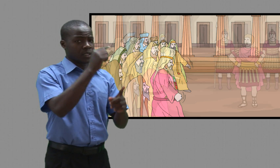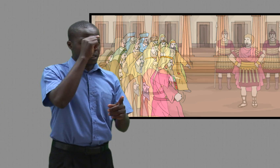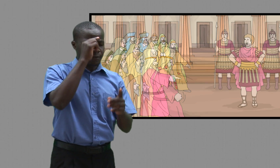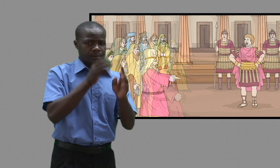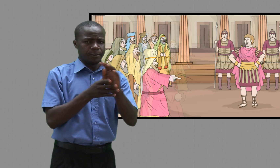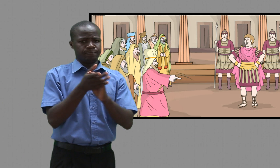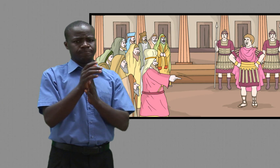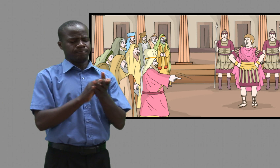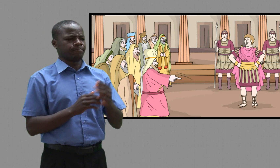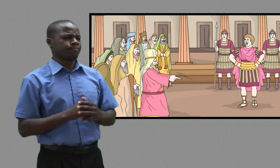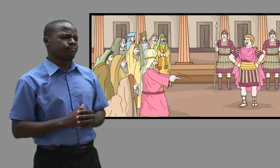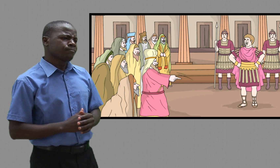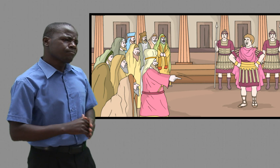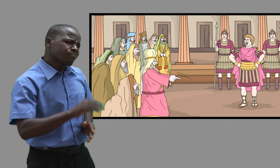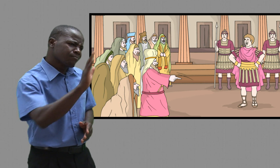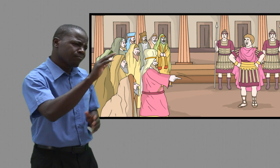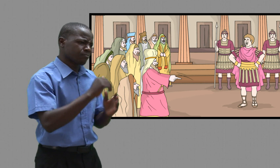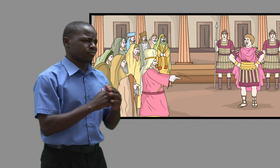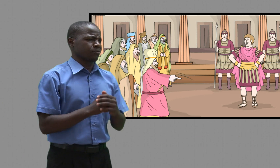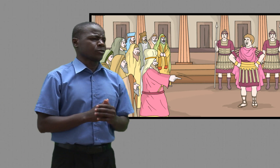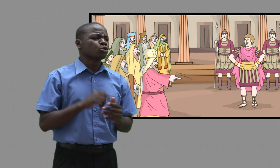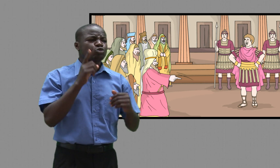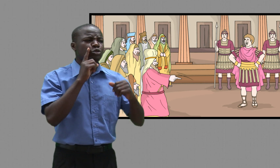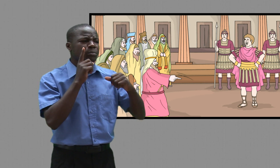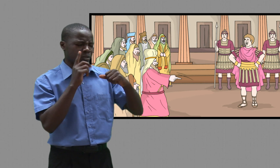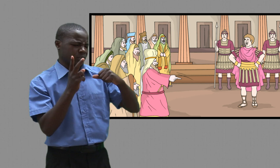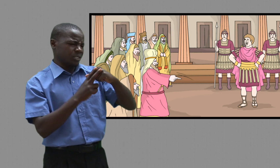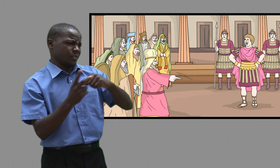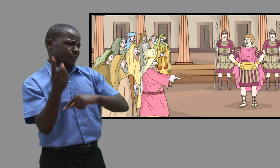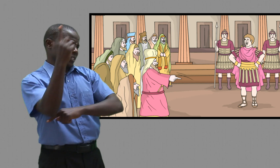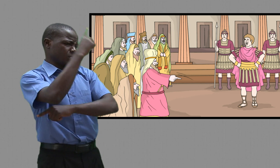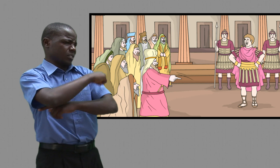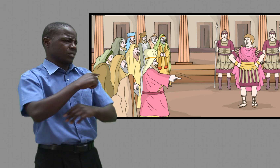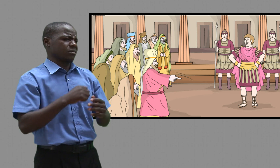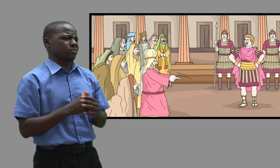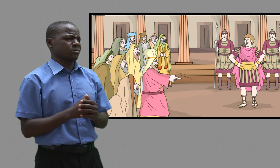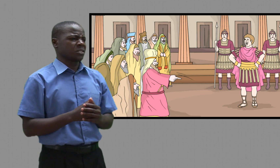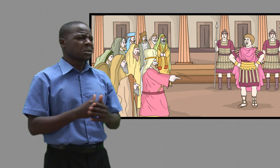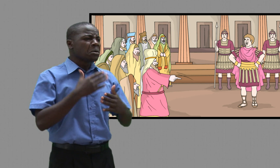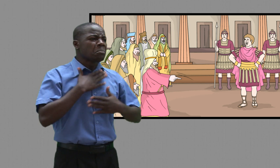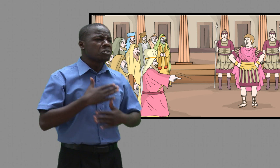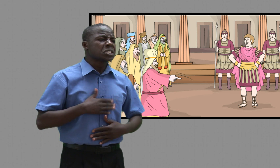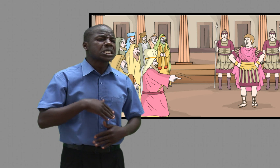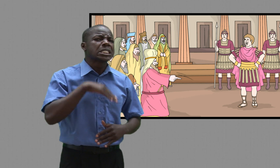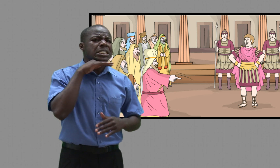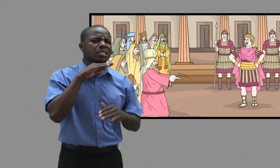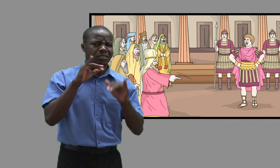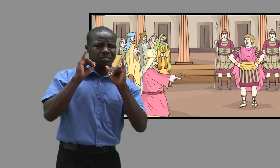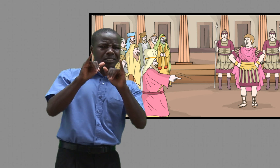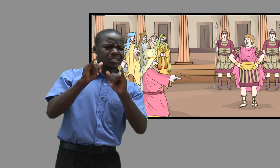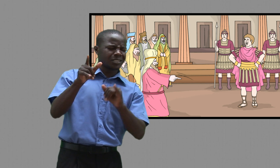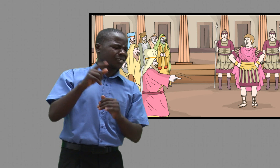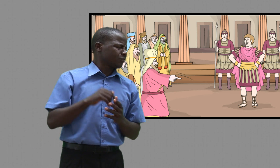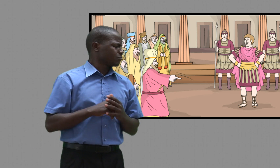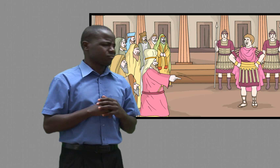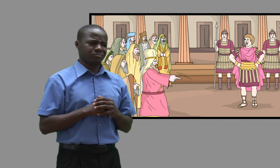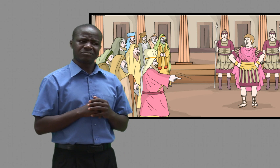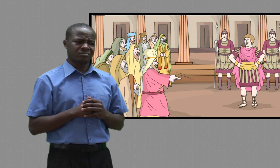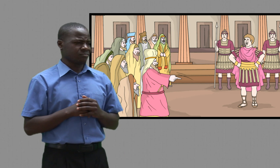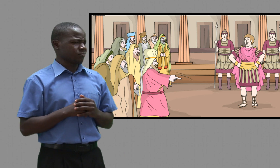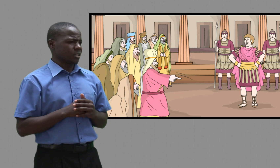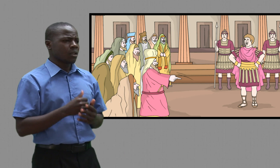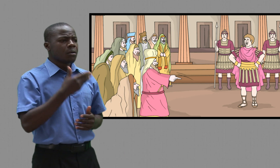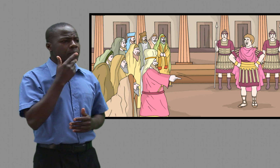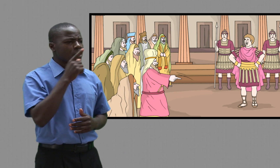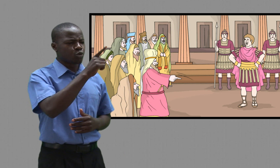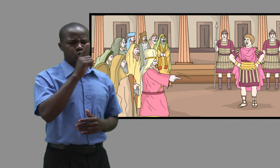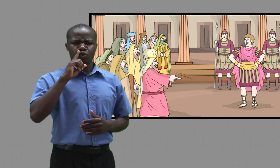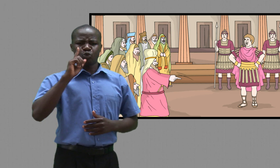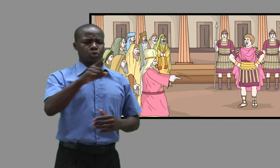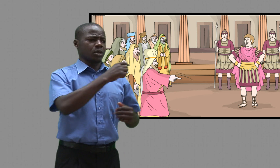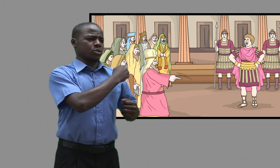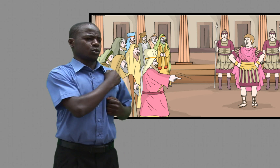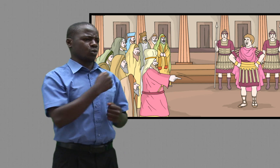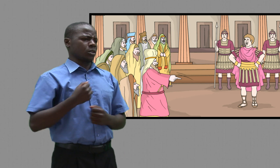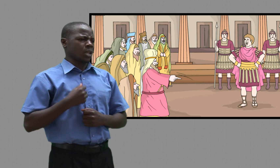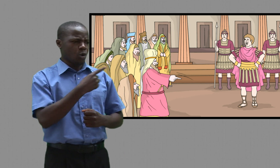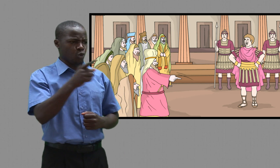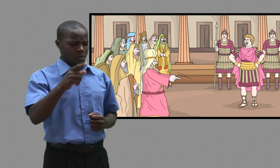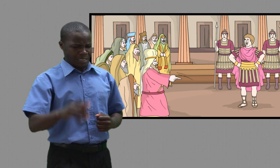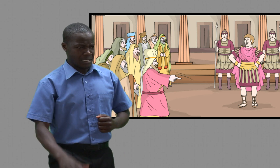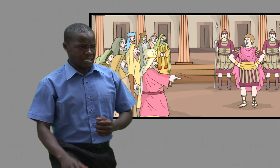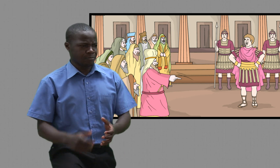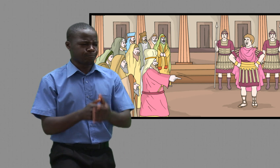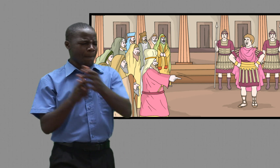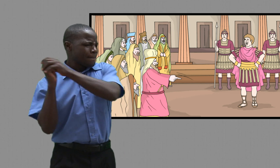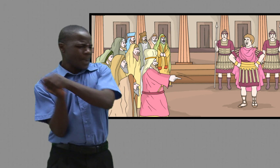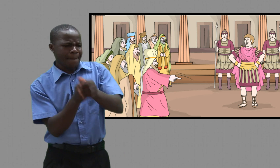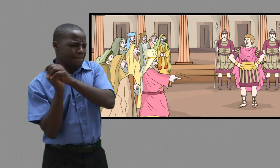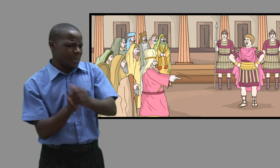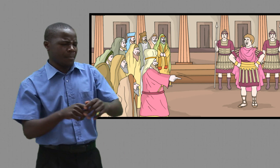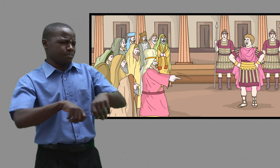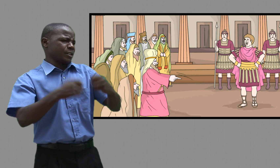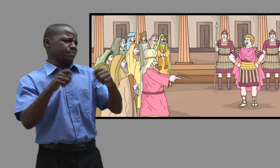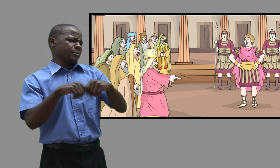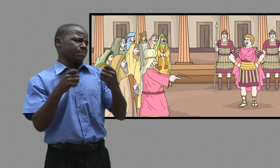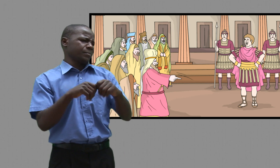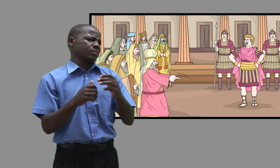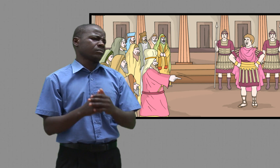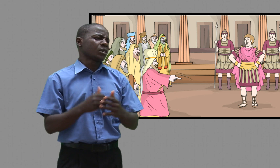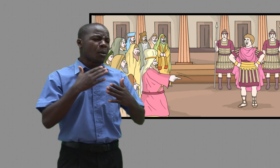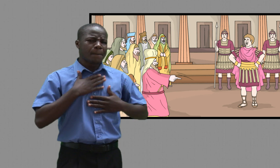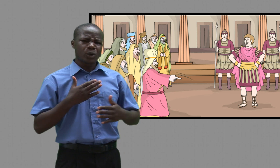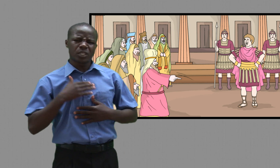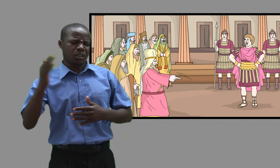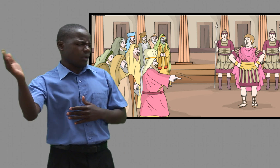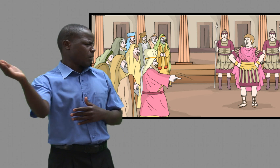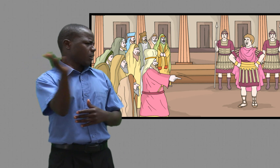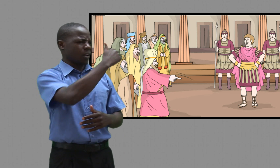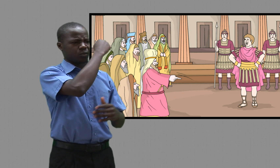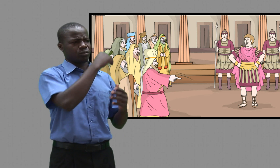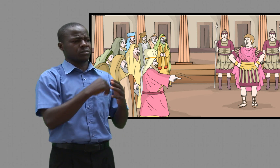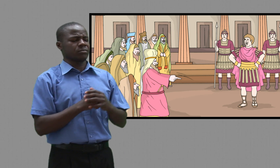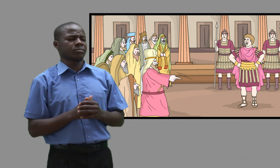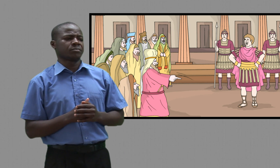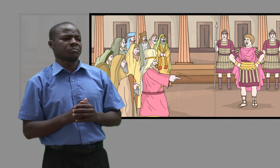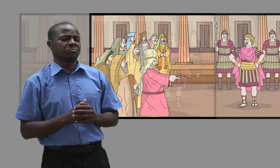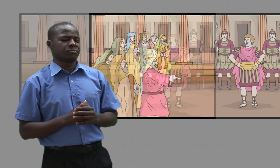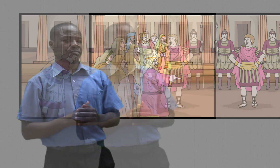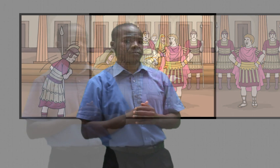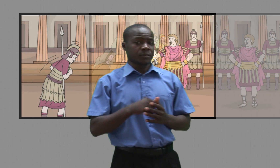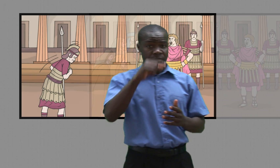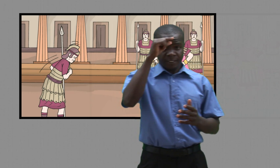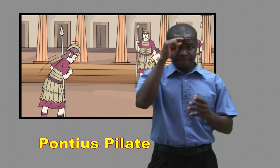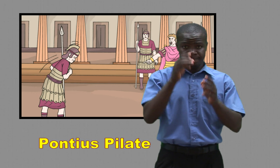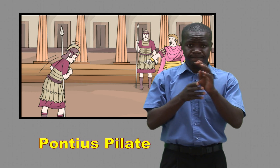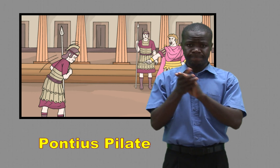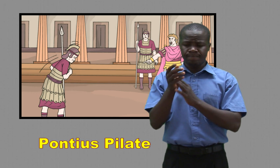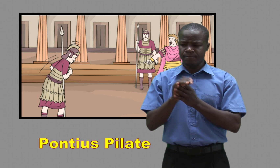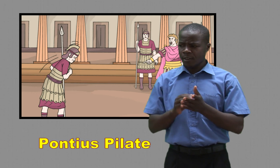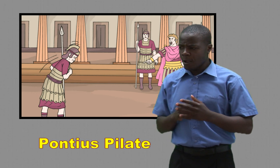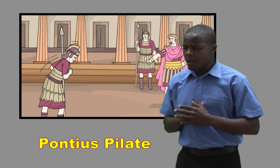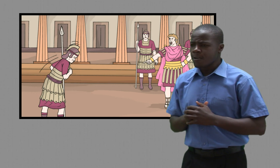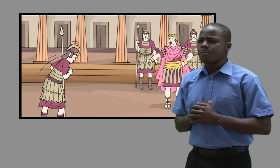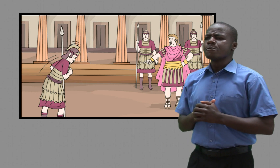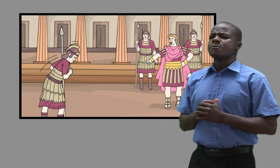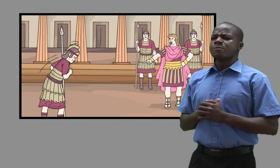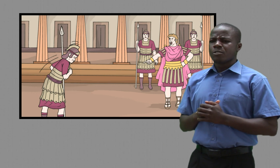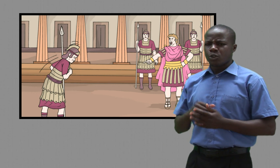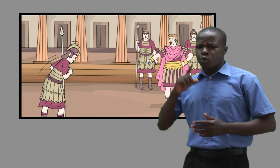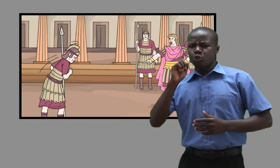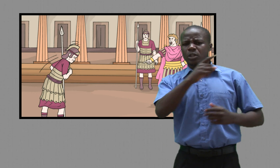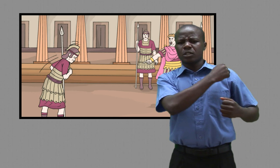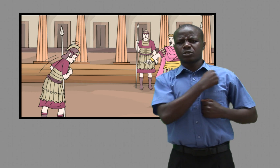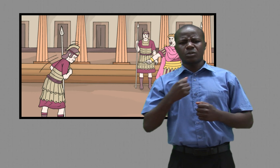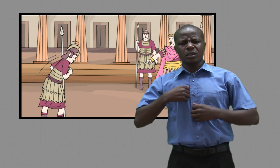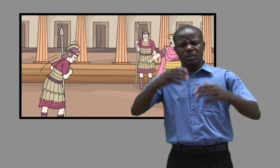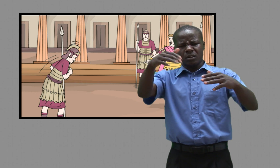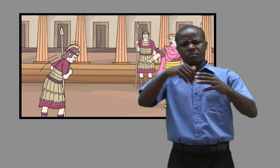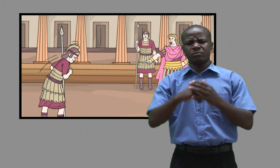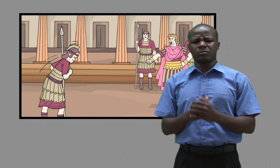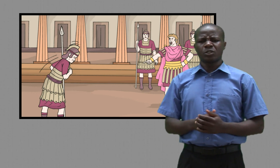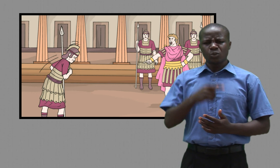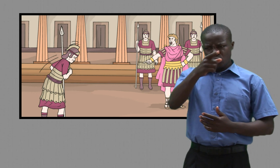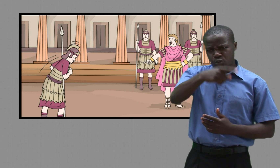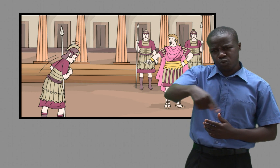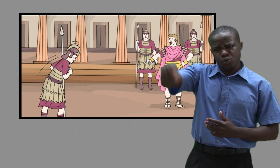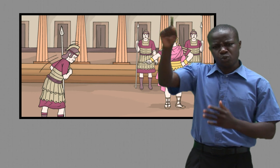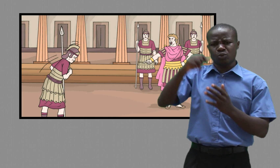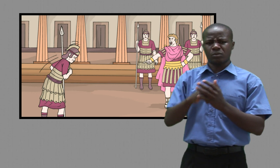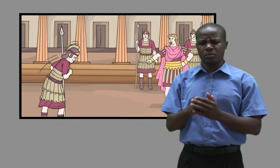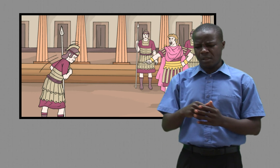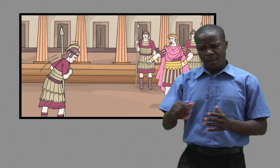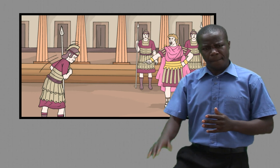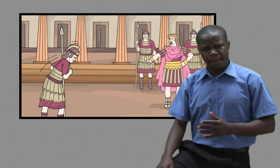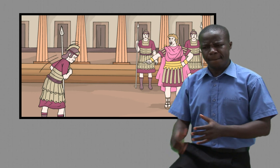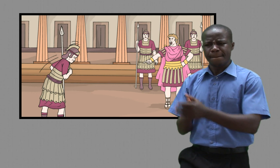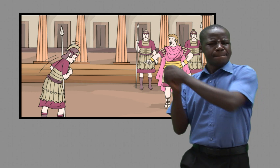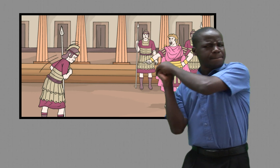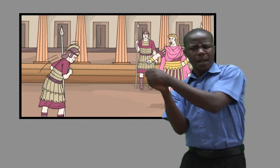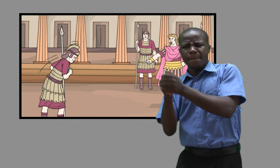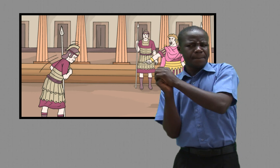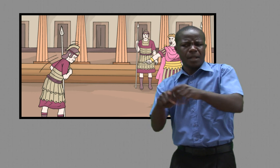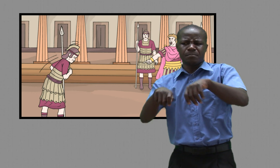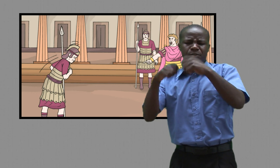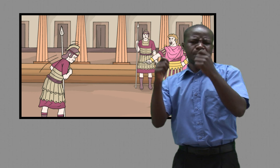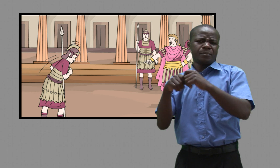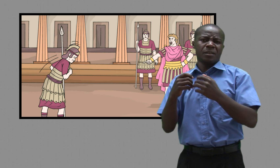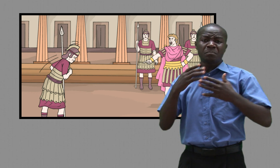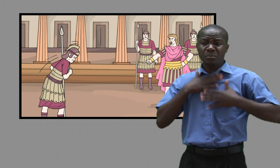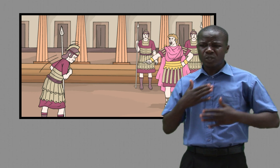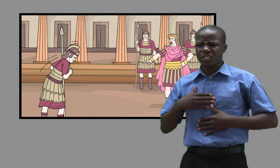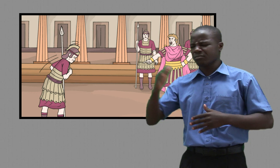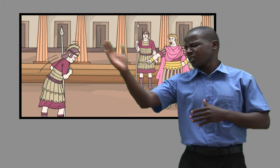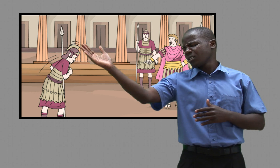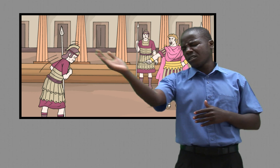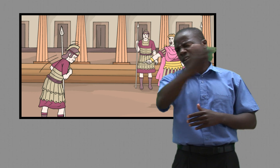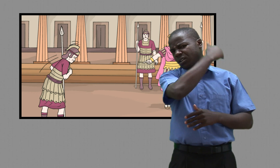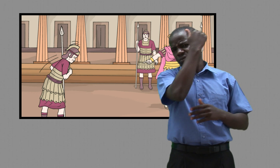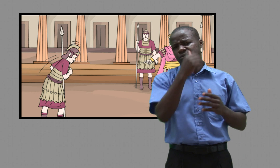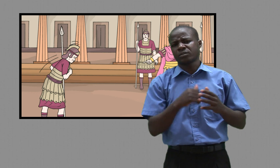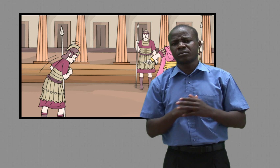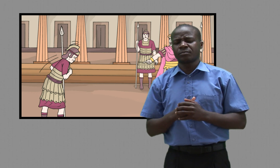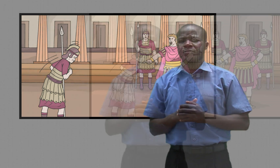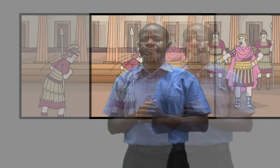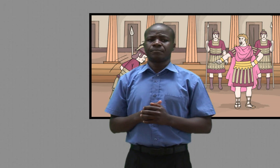Otherwise, His disciples may come and steal Him away and tell the people He has risen from the dead. And this last deception would be worse than the first.” “You have a guard,” Pilate said. “Go, make the tomb as secure as you know how.” So they went and secured the tomb by sealing the stone and posting the guard.